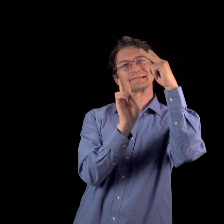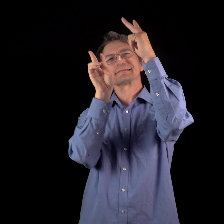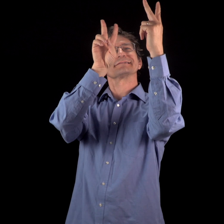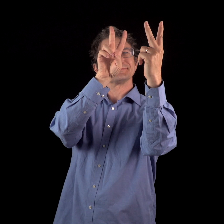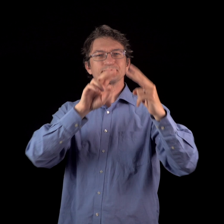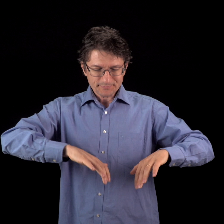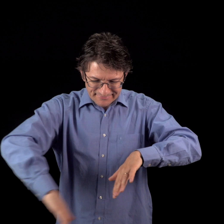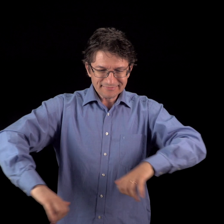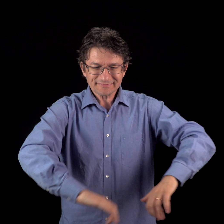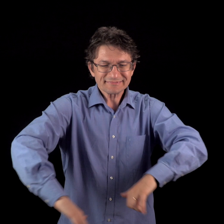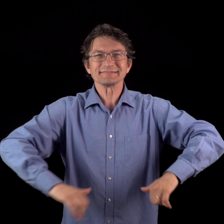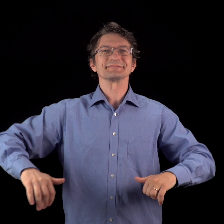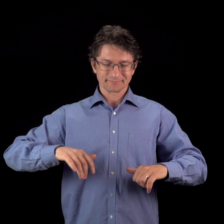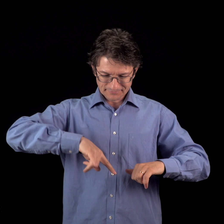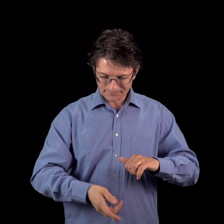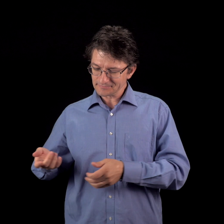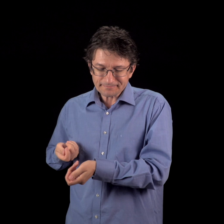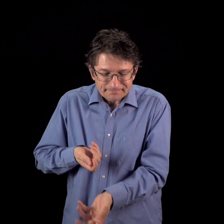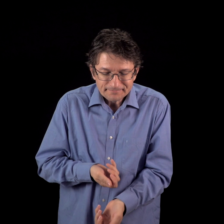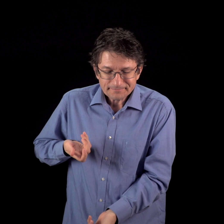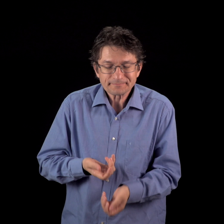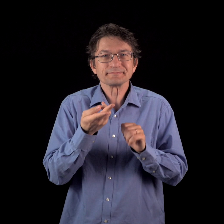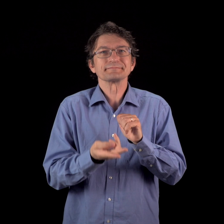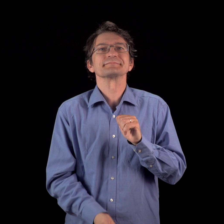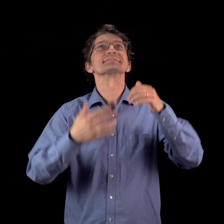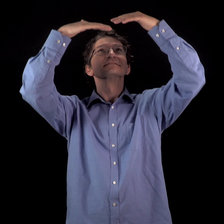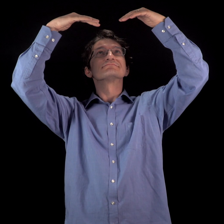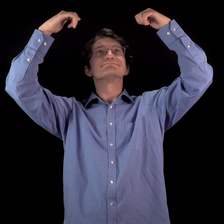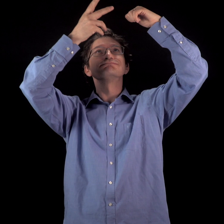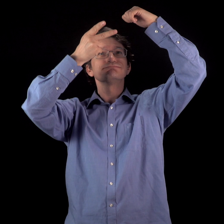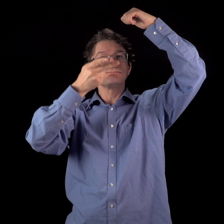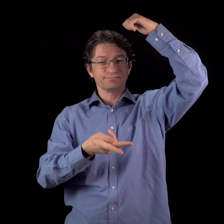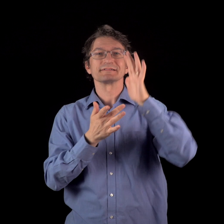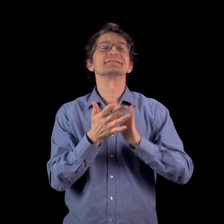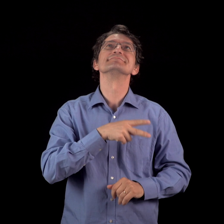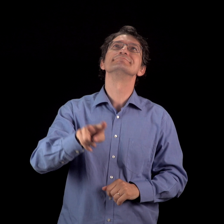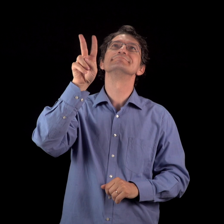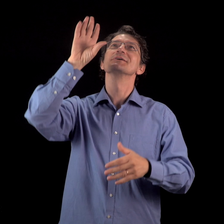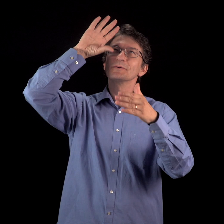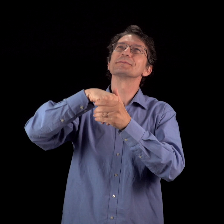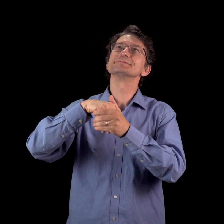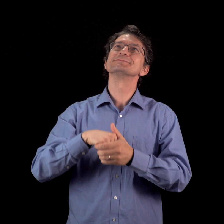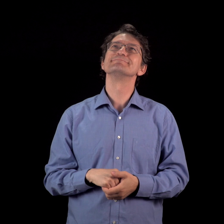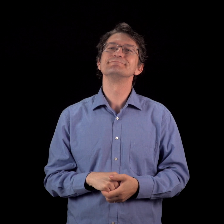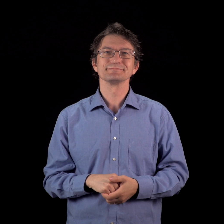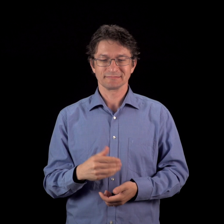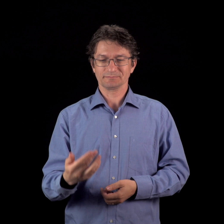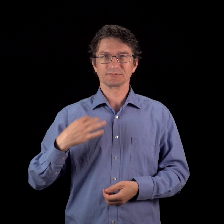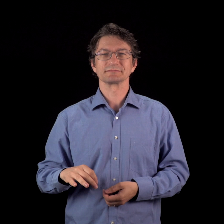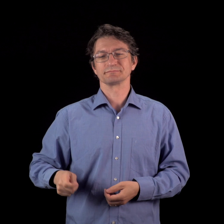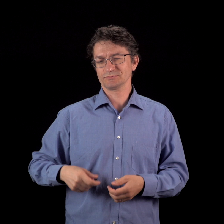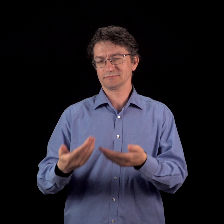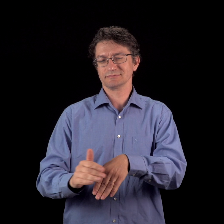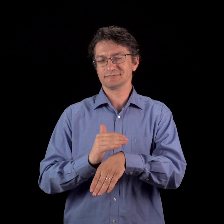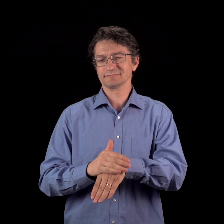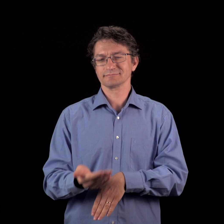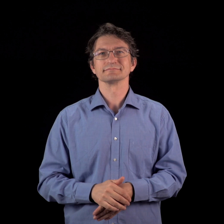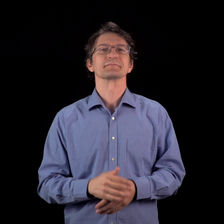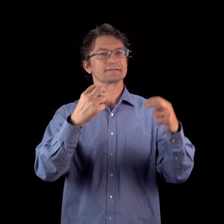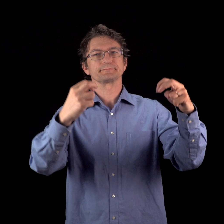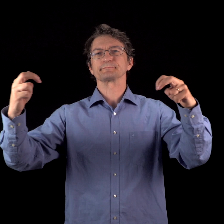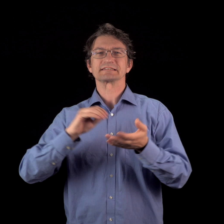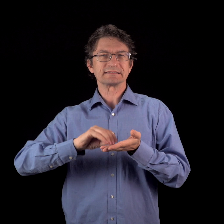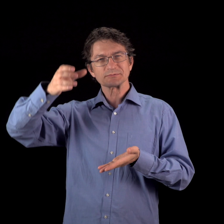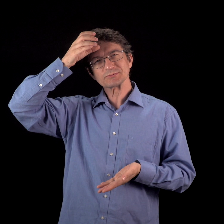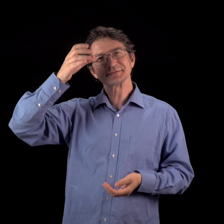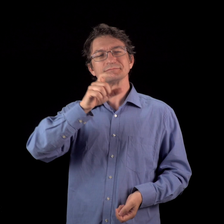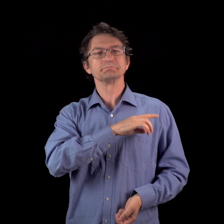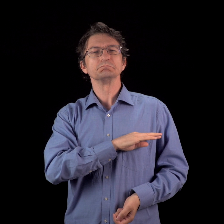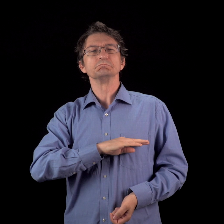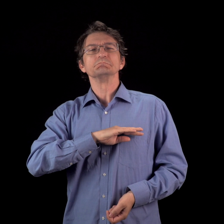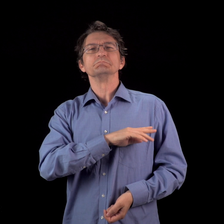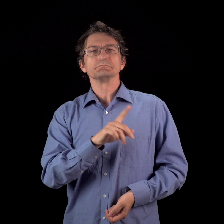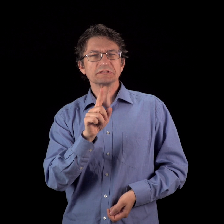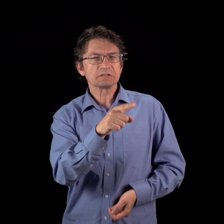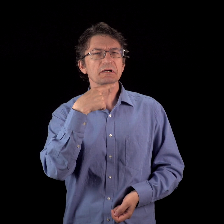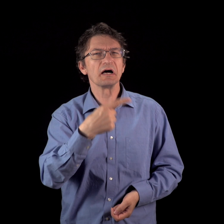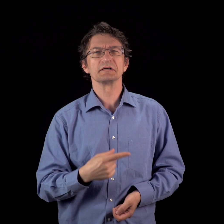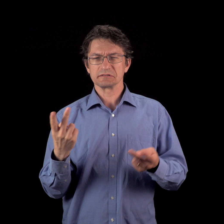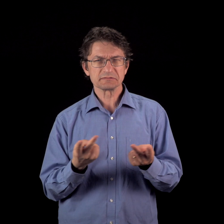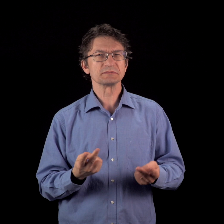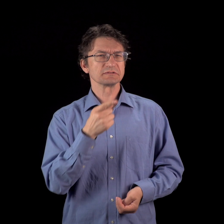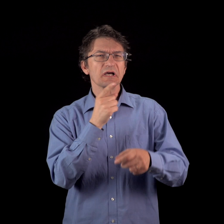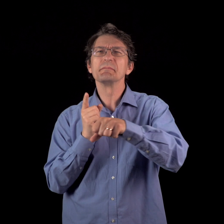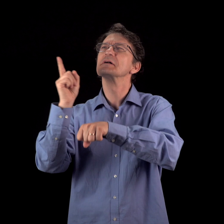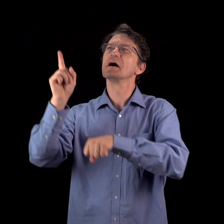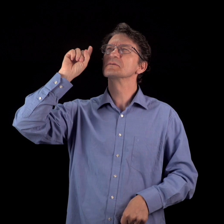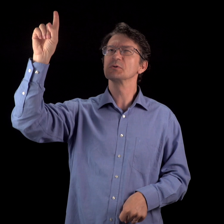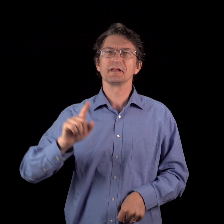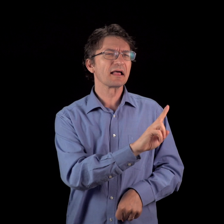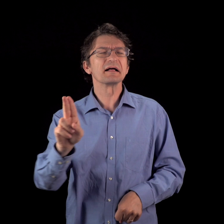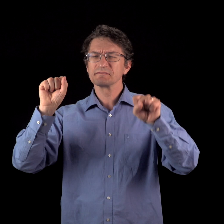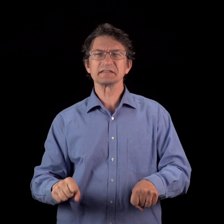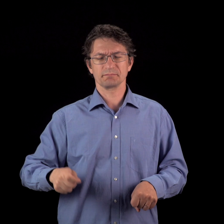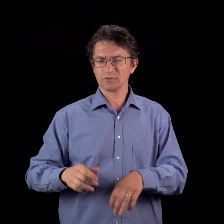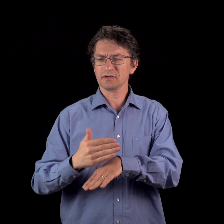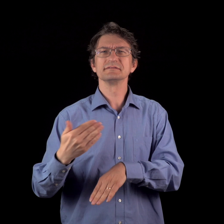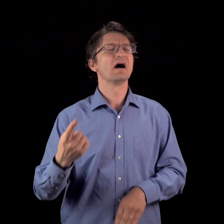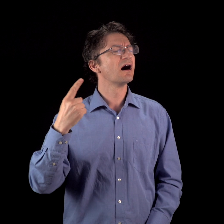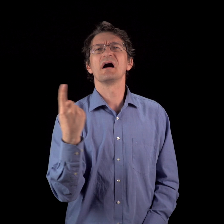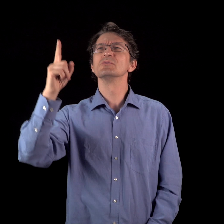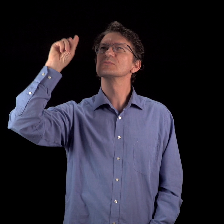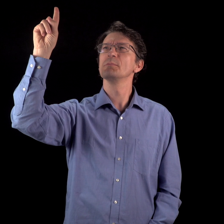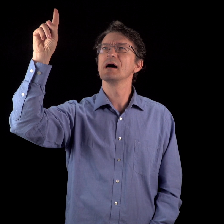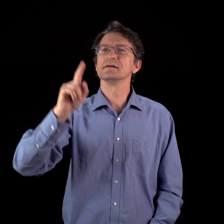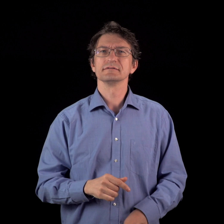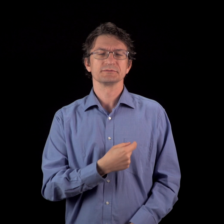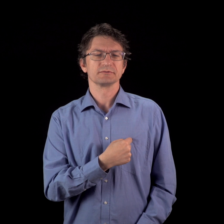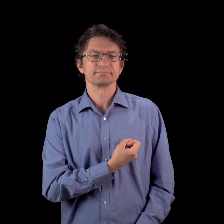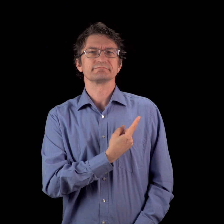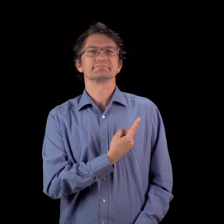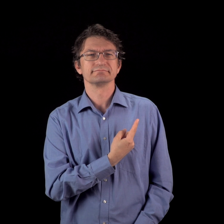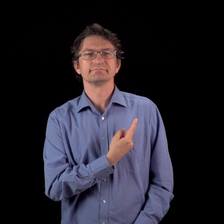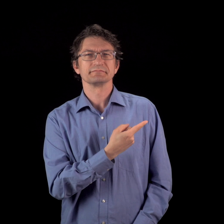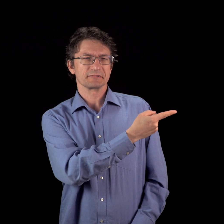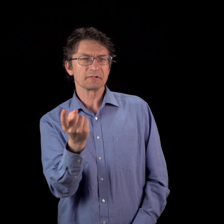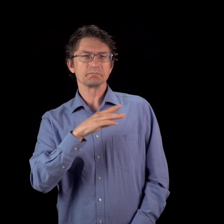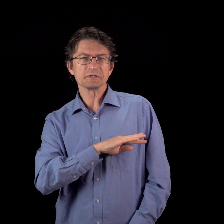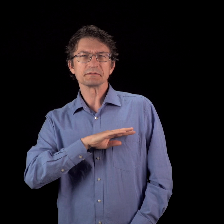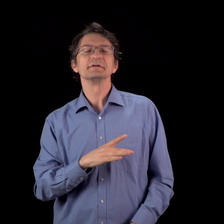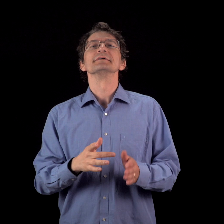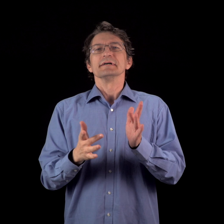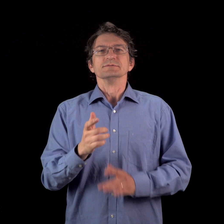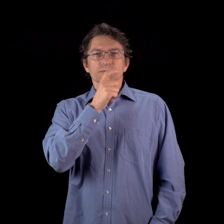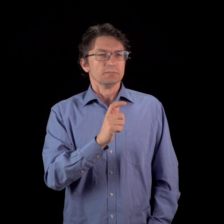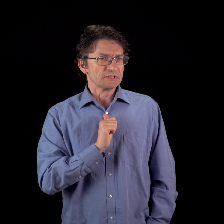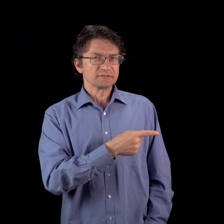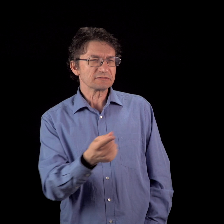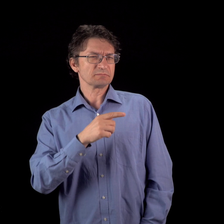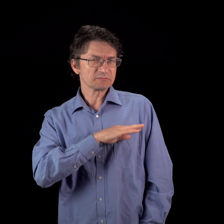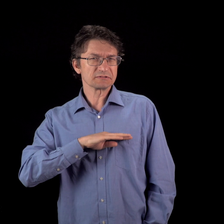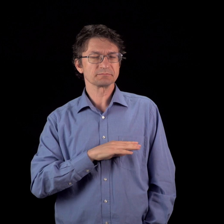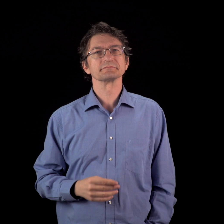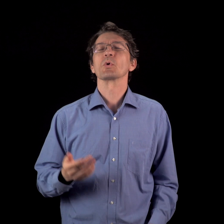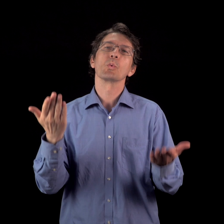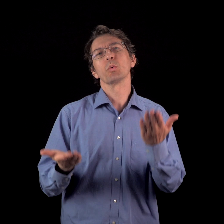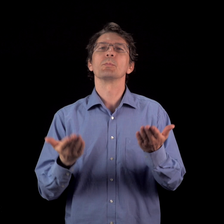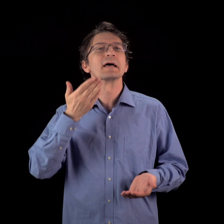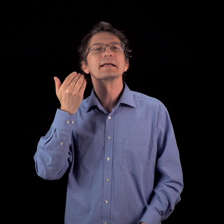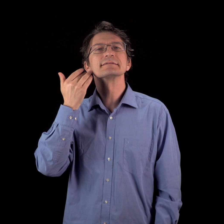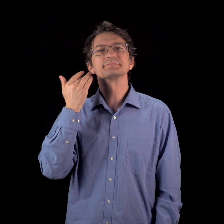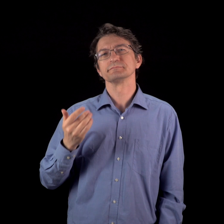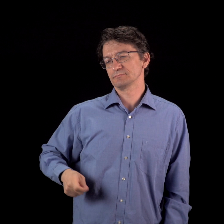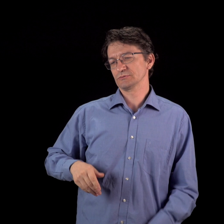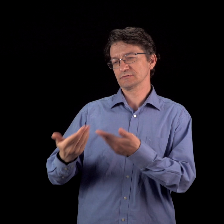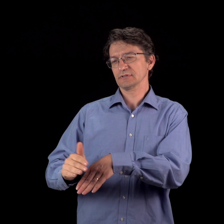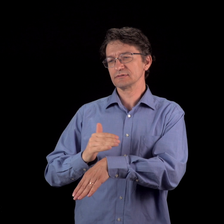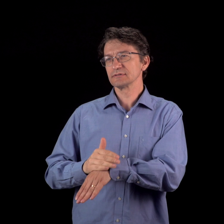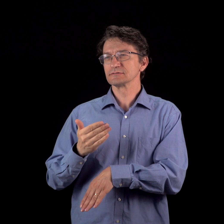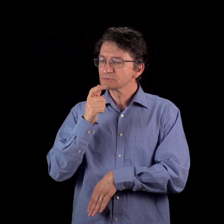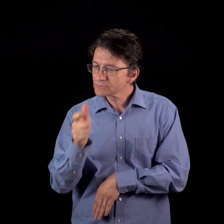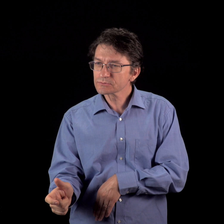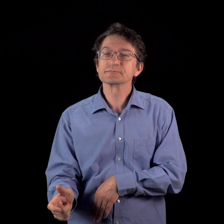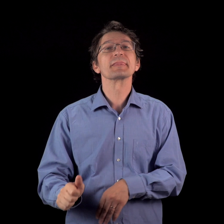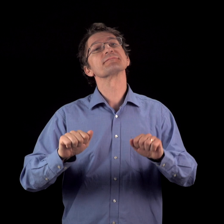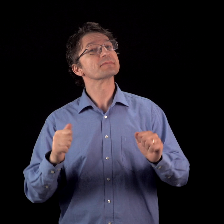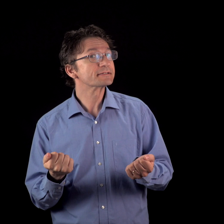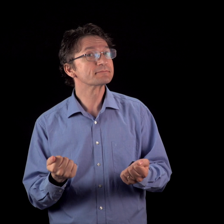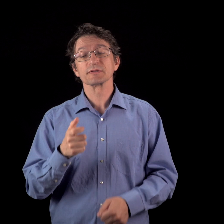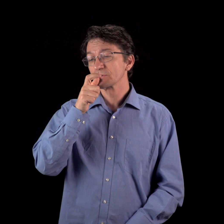When Jesus saw their faith, He said to the paralytic, “Son, your sins are forgiven.” But some of the scribes were sitting there and thinking in their hearts, “Why does this man speak like this? He is blaspheming! Who can forgive sins but God alone?” At once Jesus knew in His spirit that they were thinking this way within themselves. “Why are you thinking these things in your hearts?” He asked.